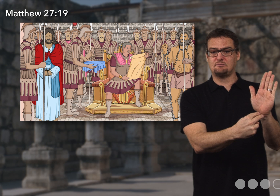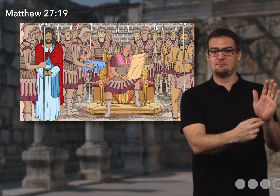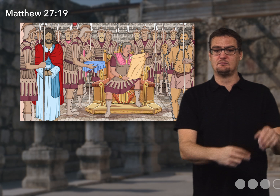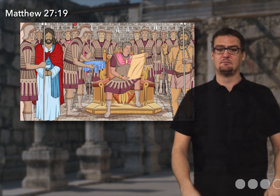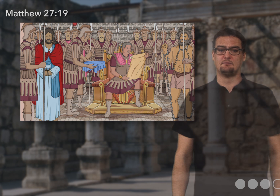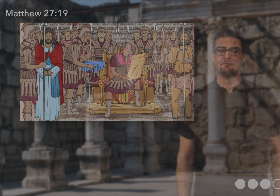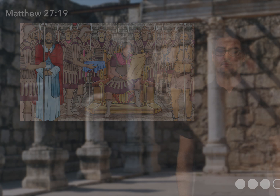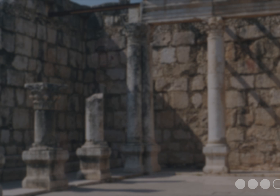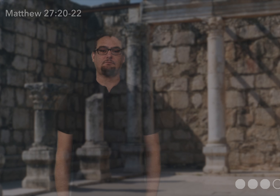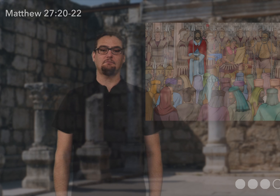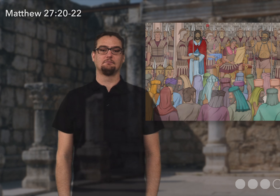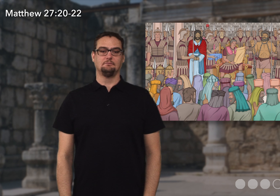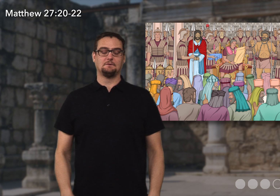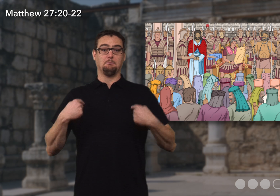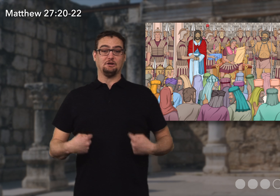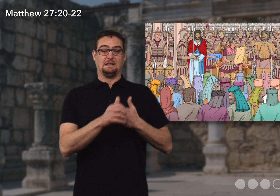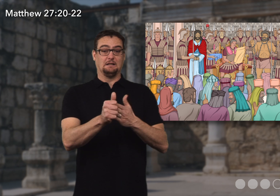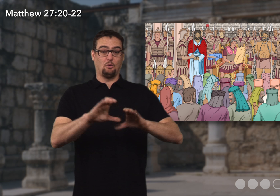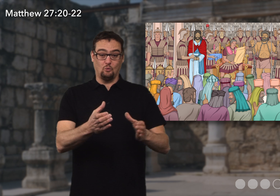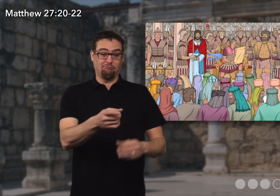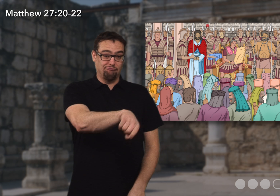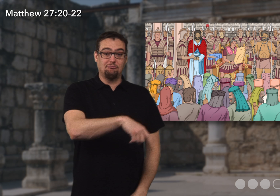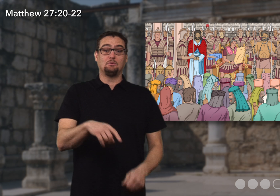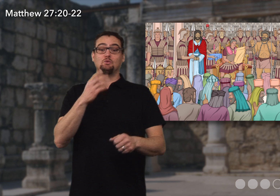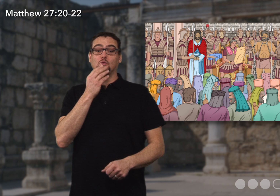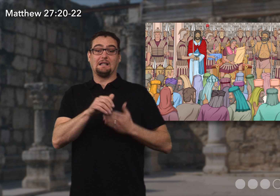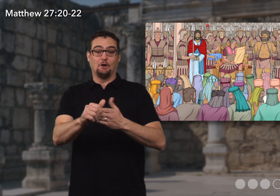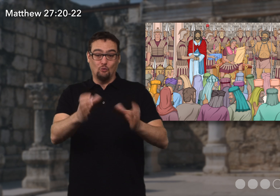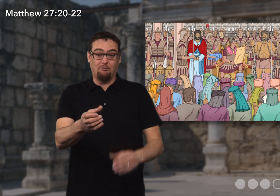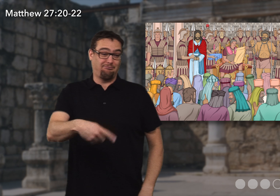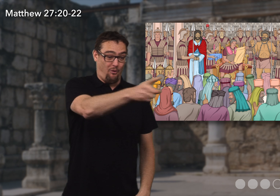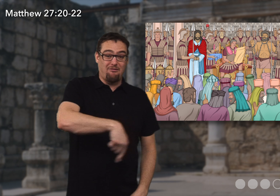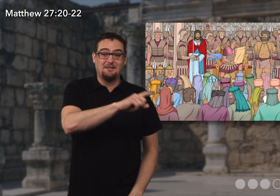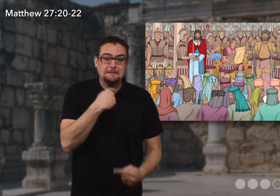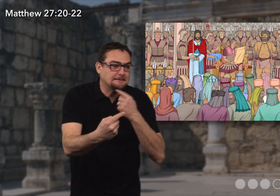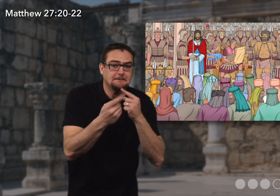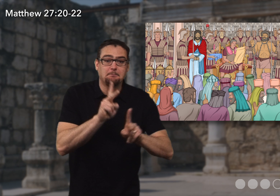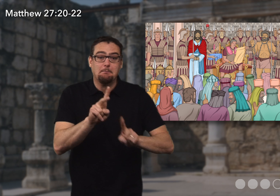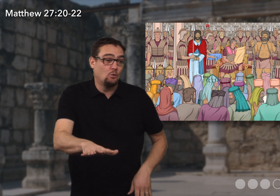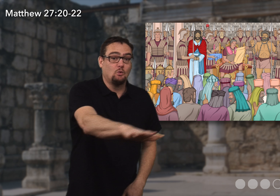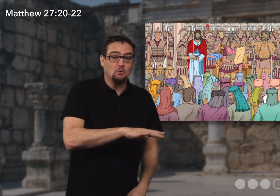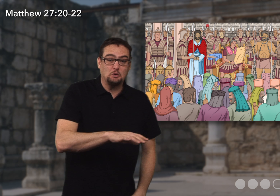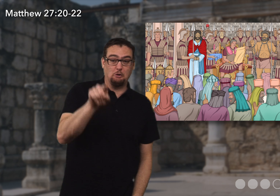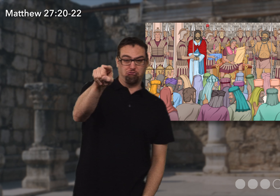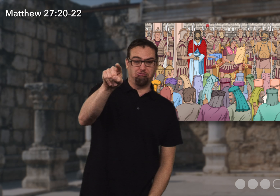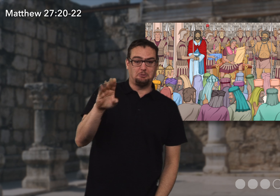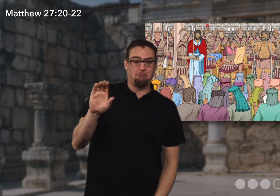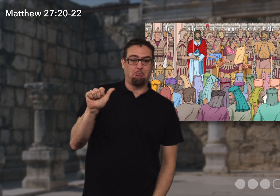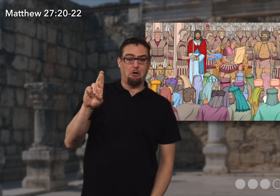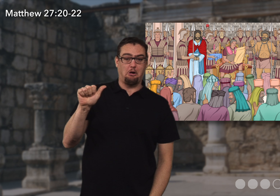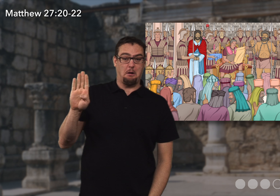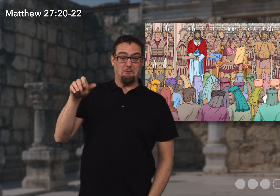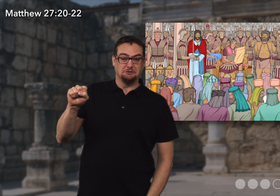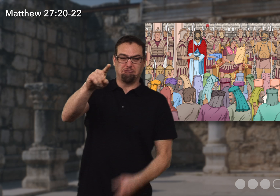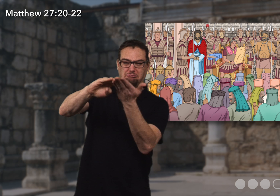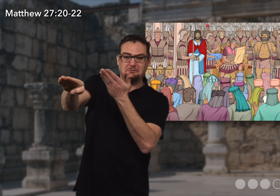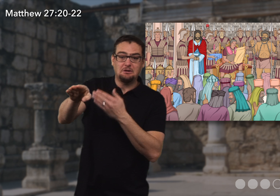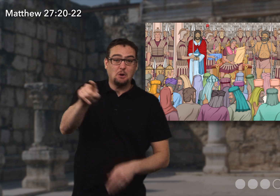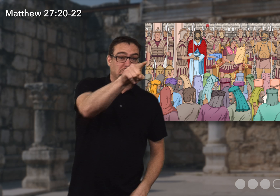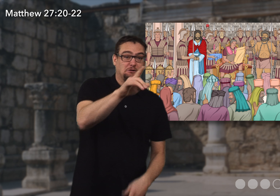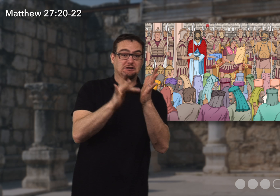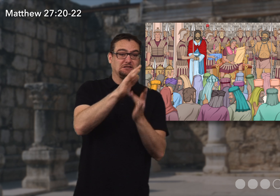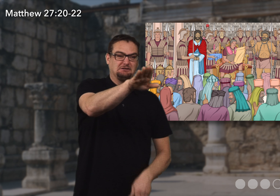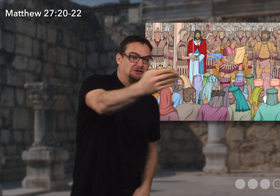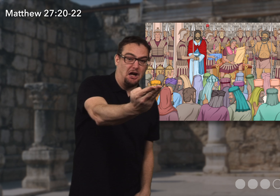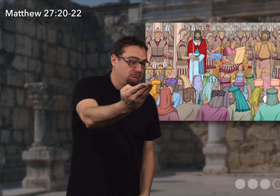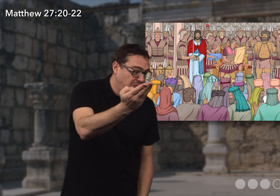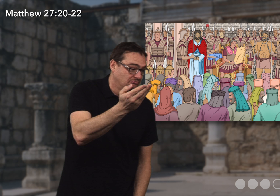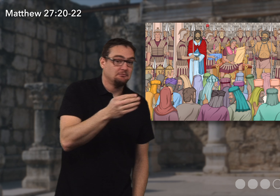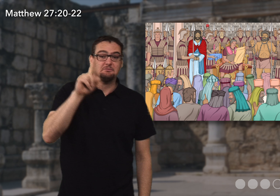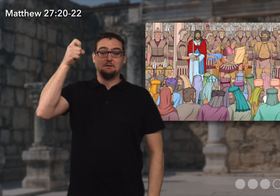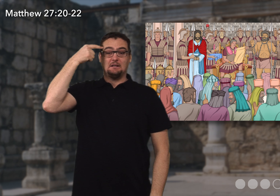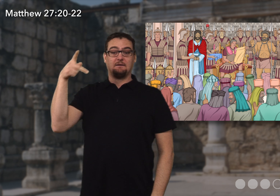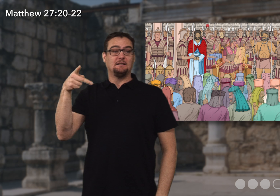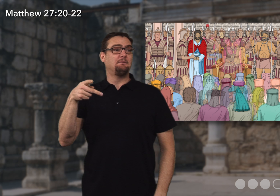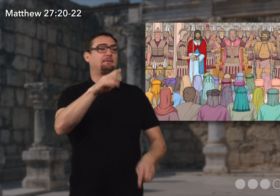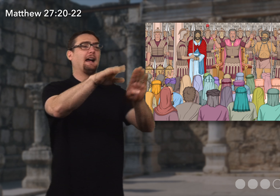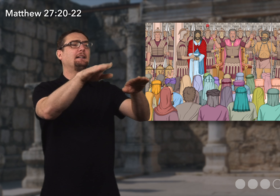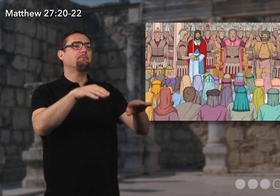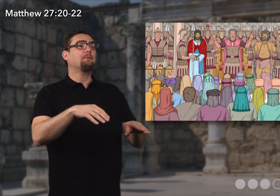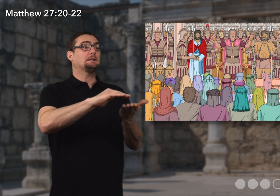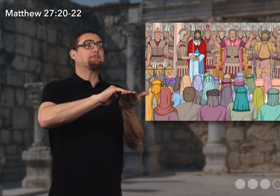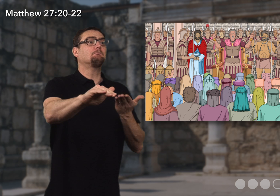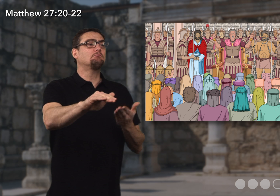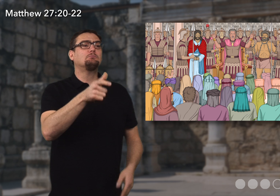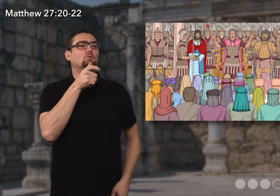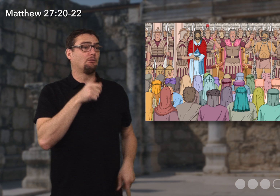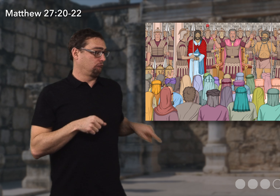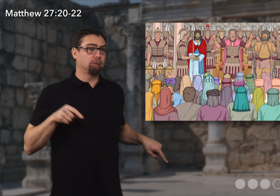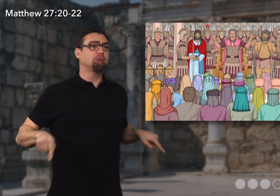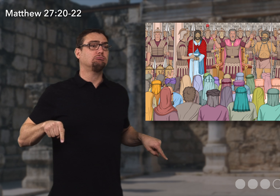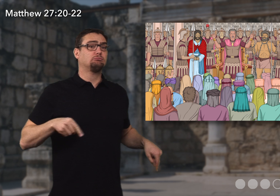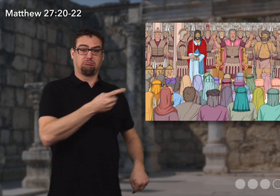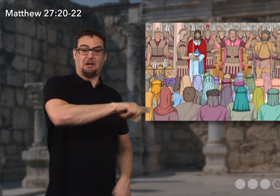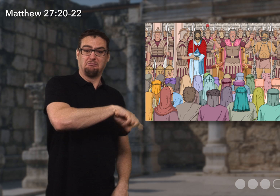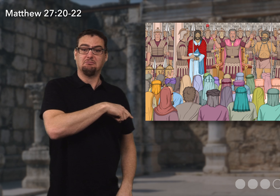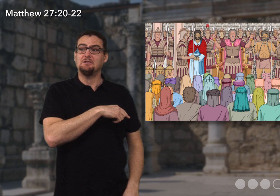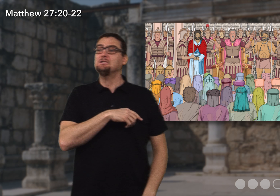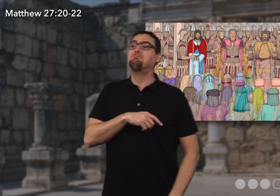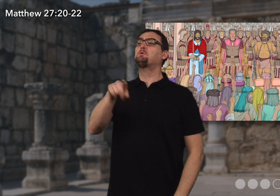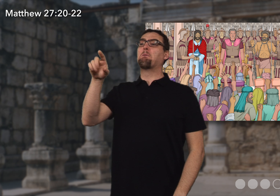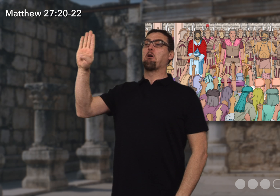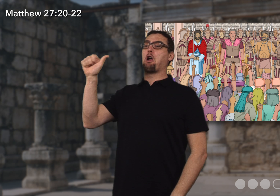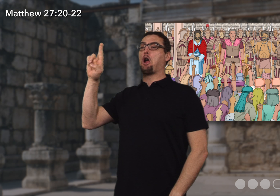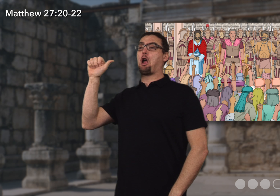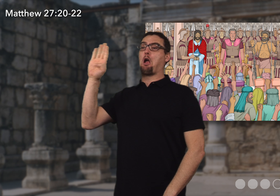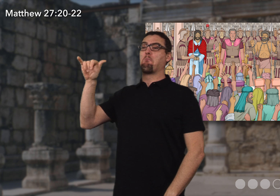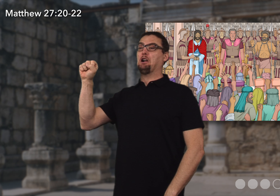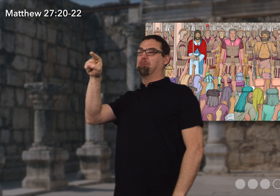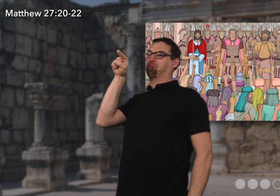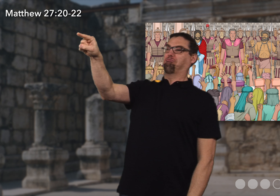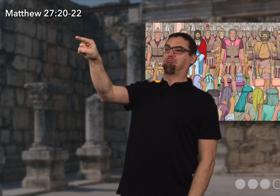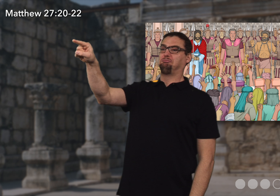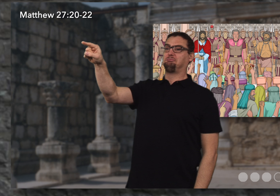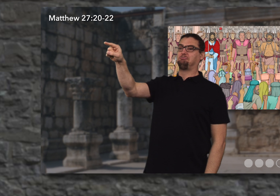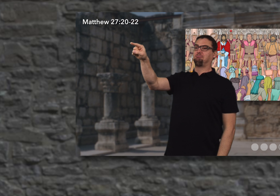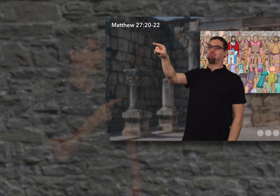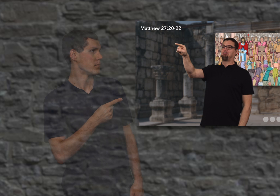But the chief priests and elders persuaded the crowds to ask for Barabbas and to have Jesus put to death.